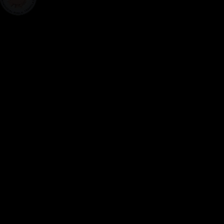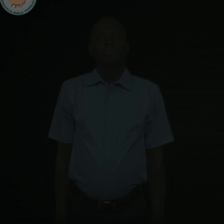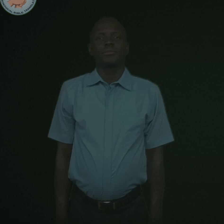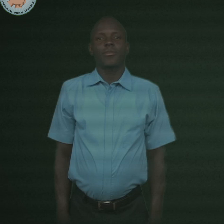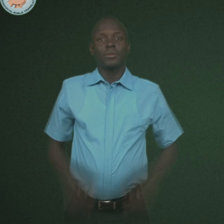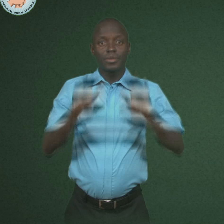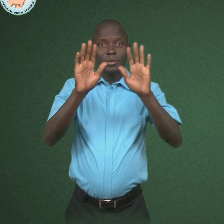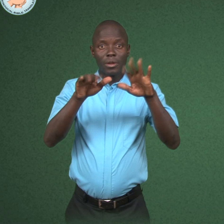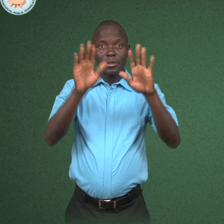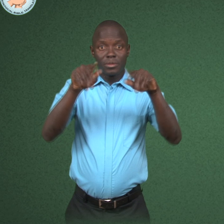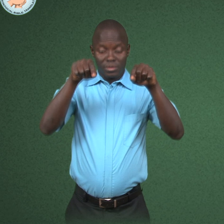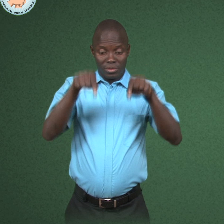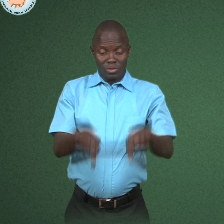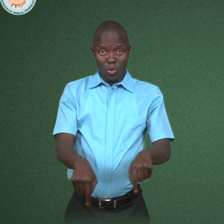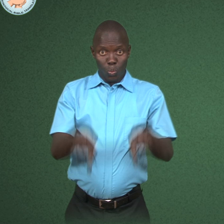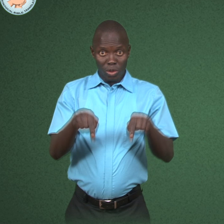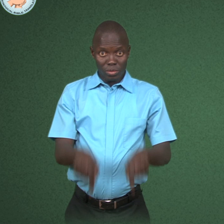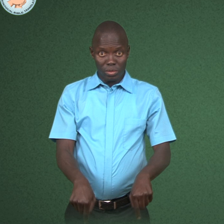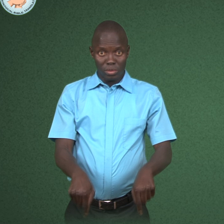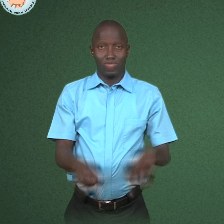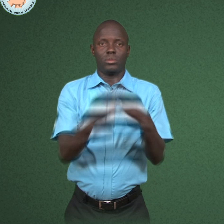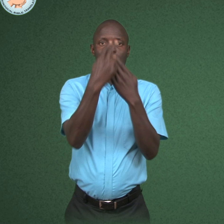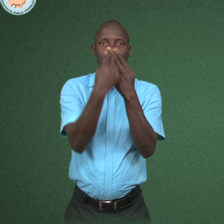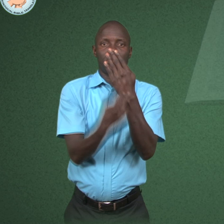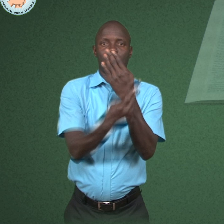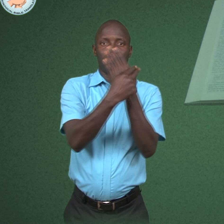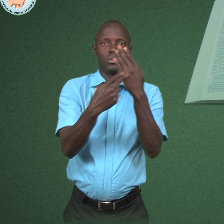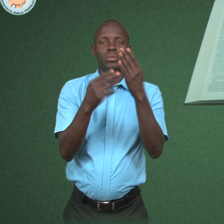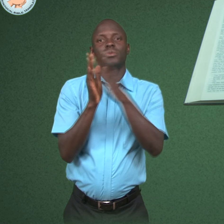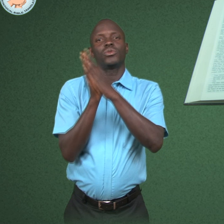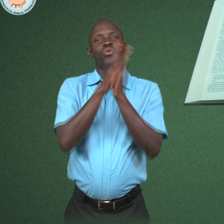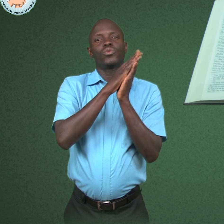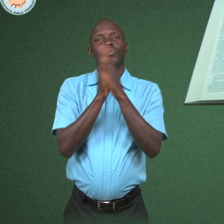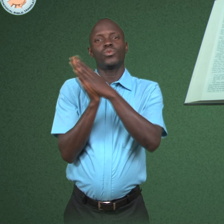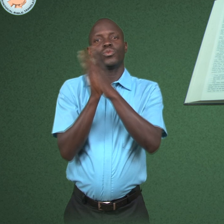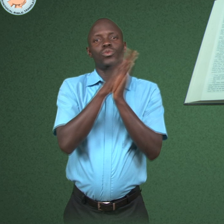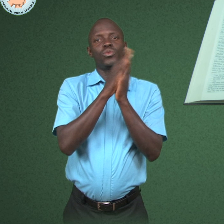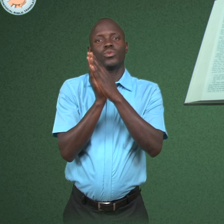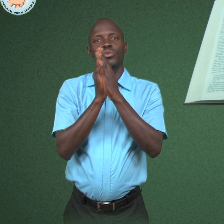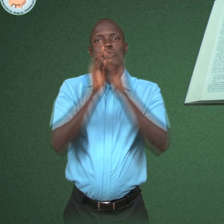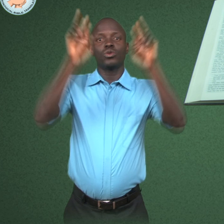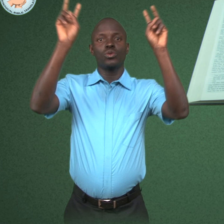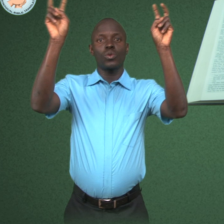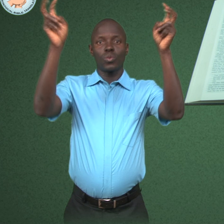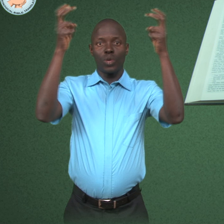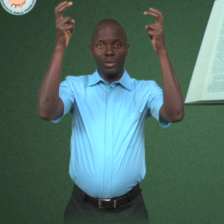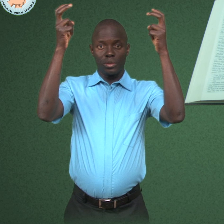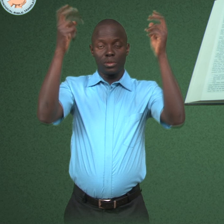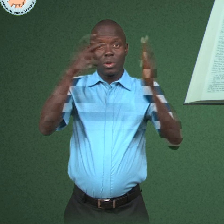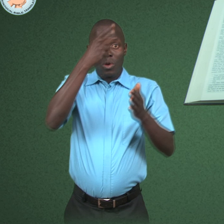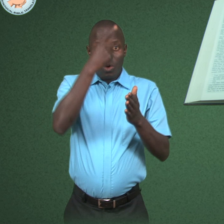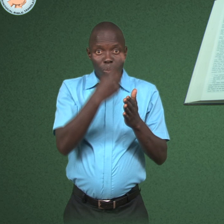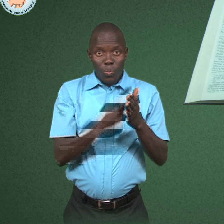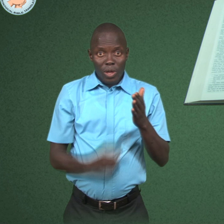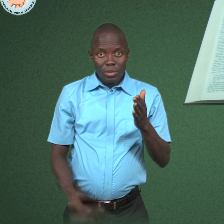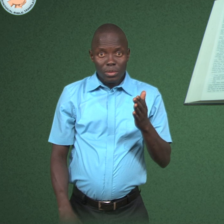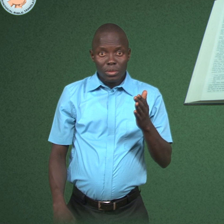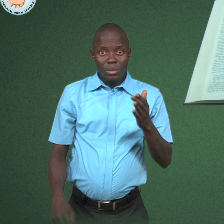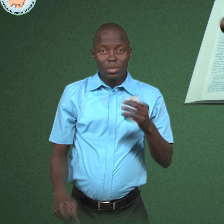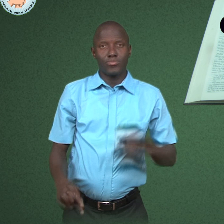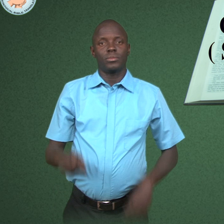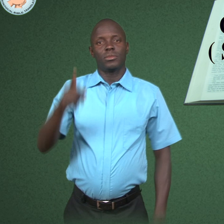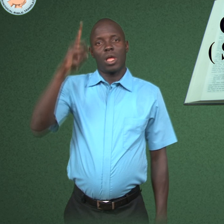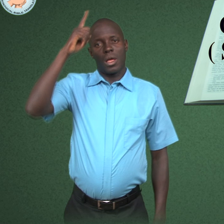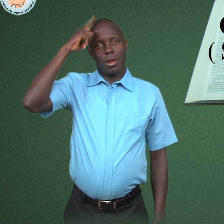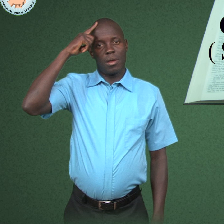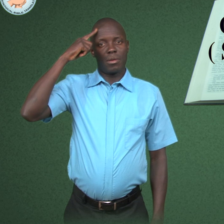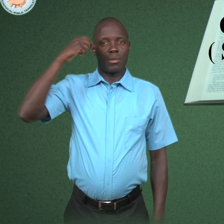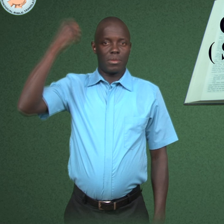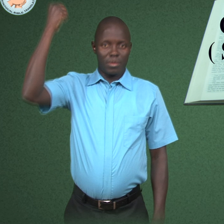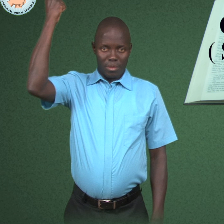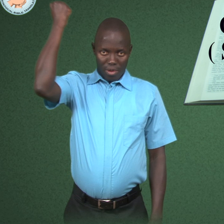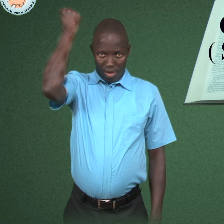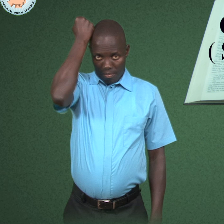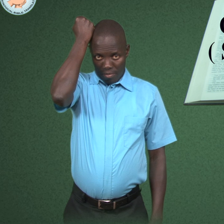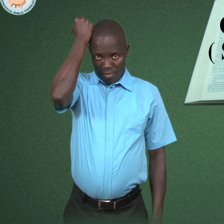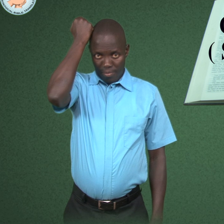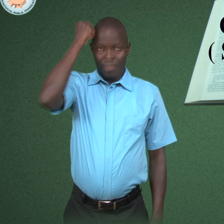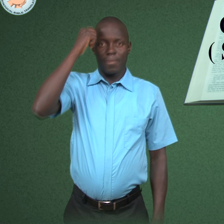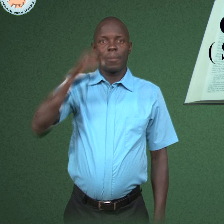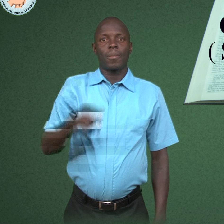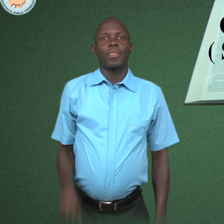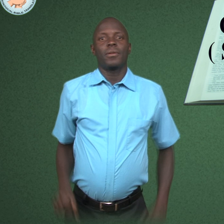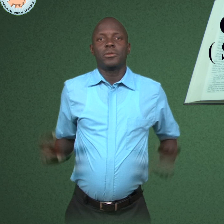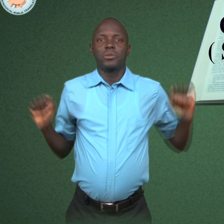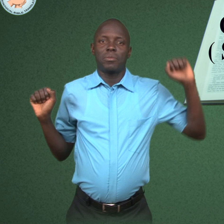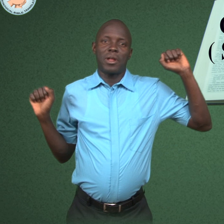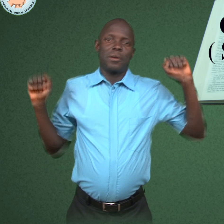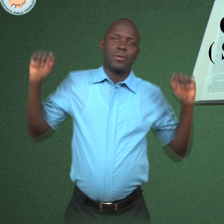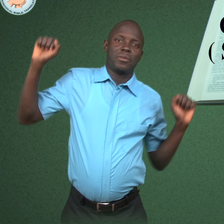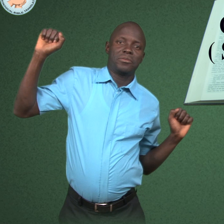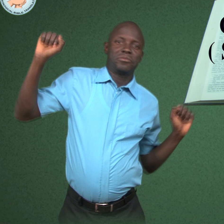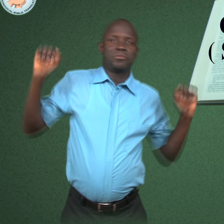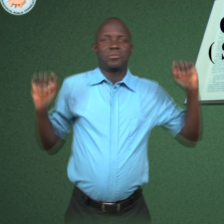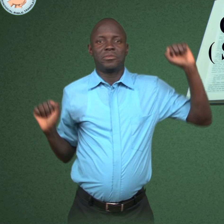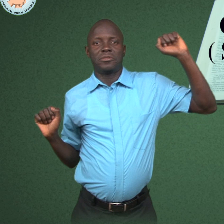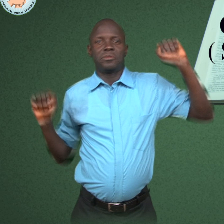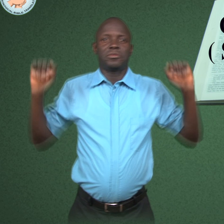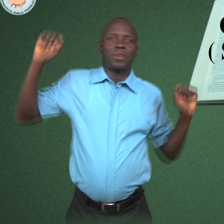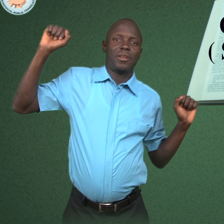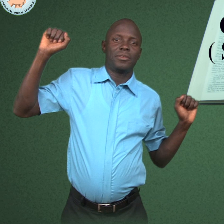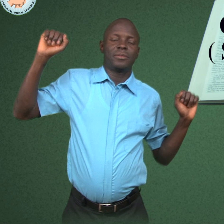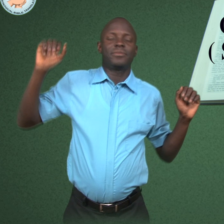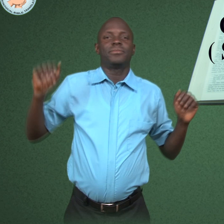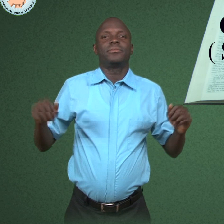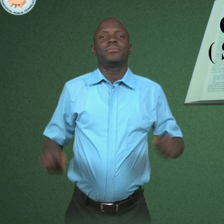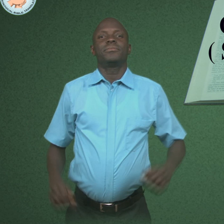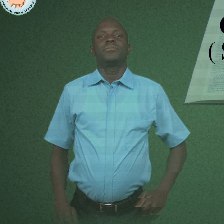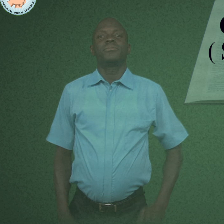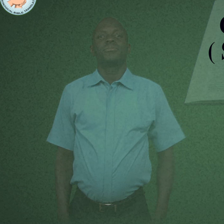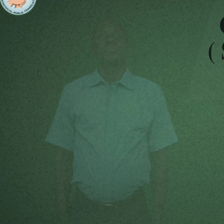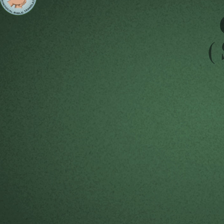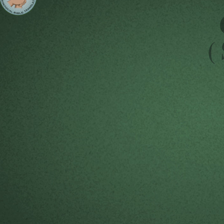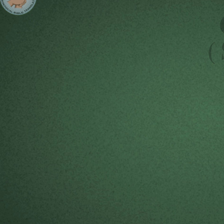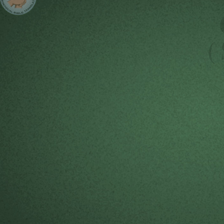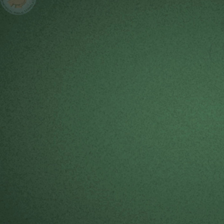Cain and Abel